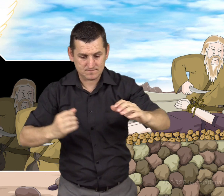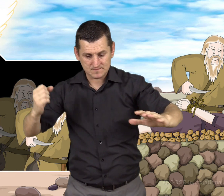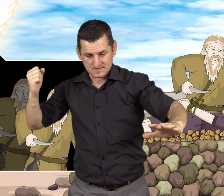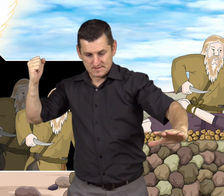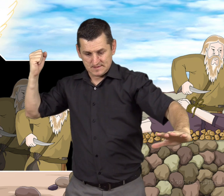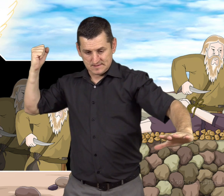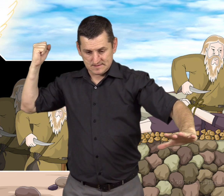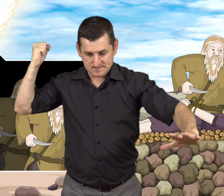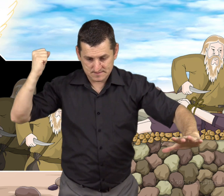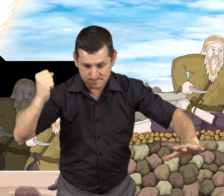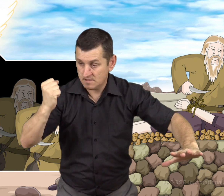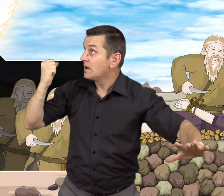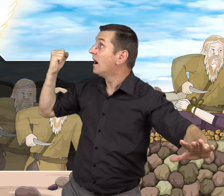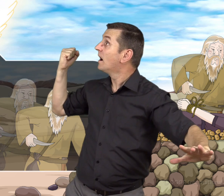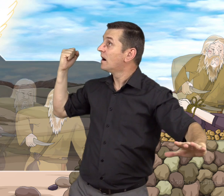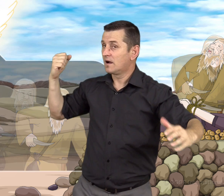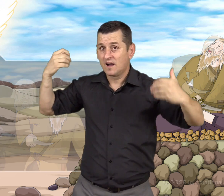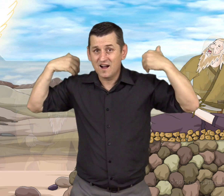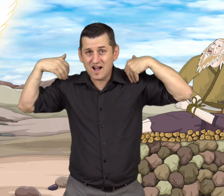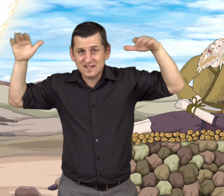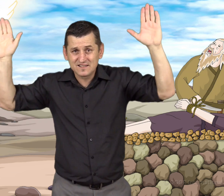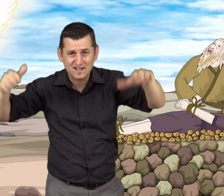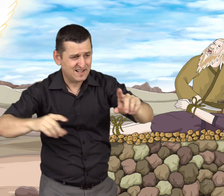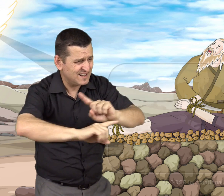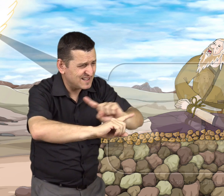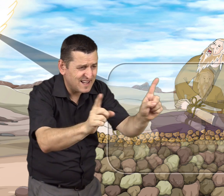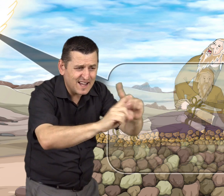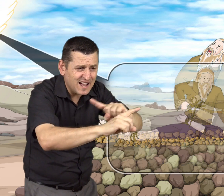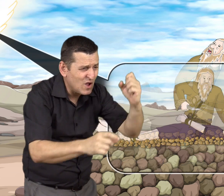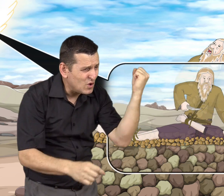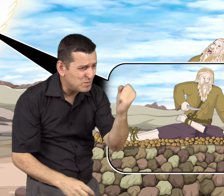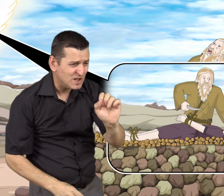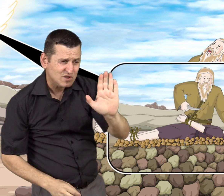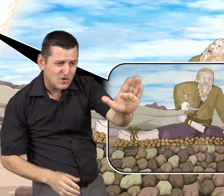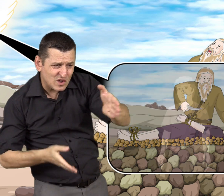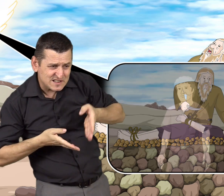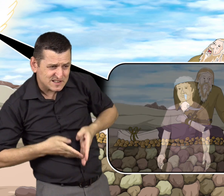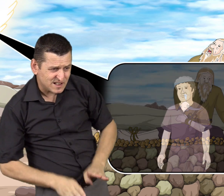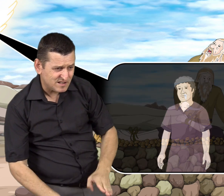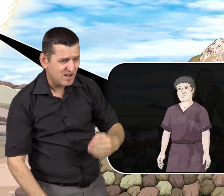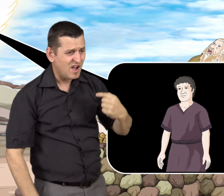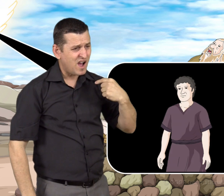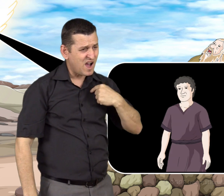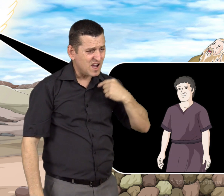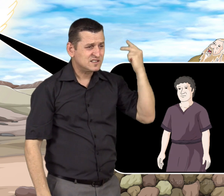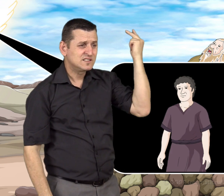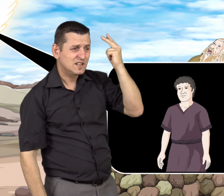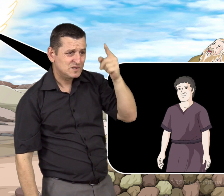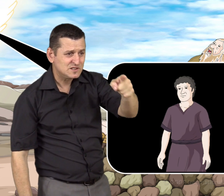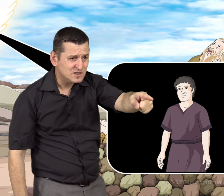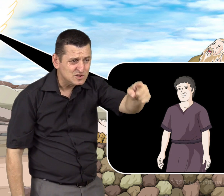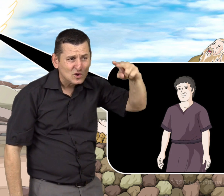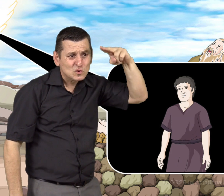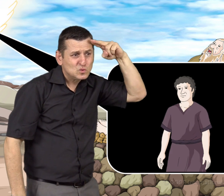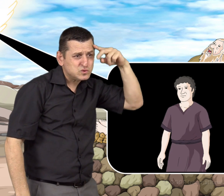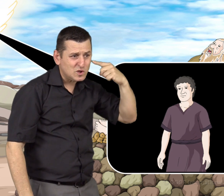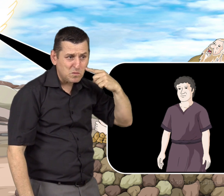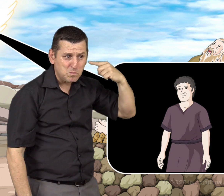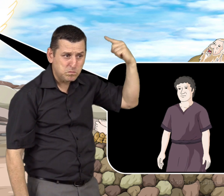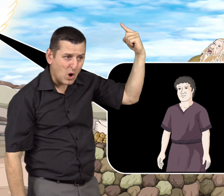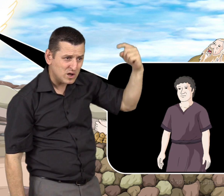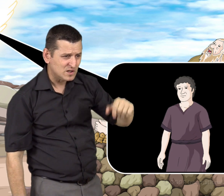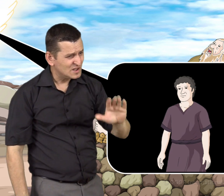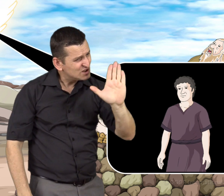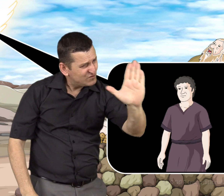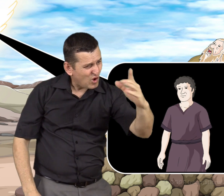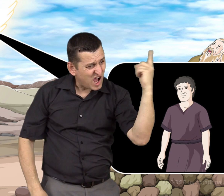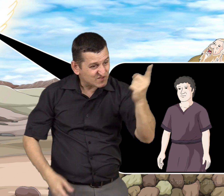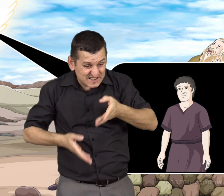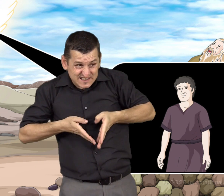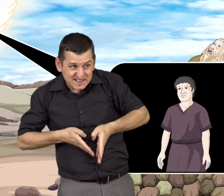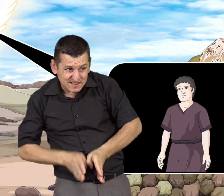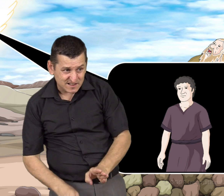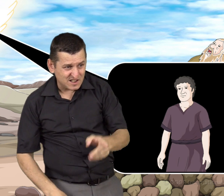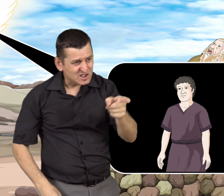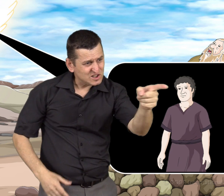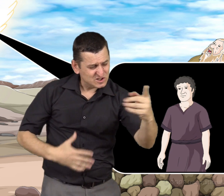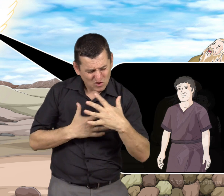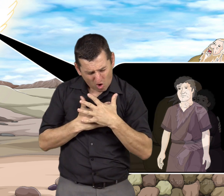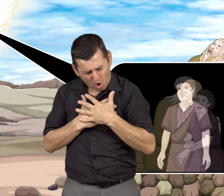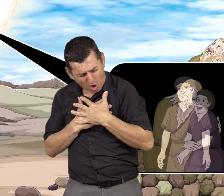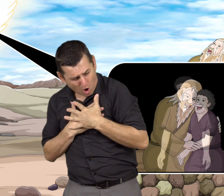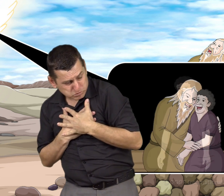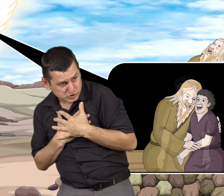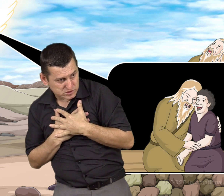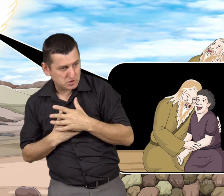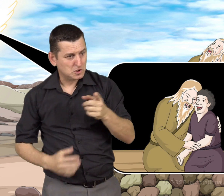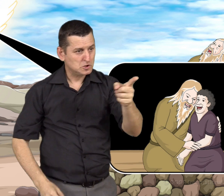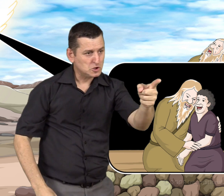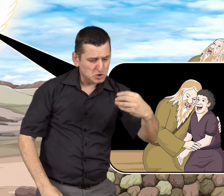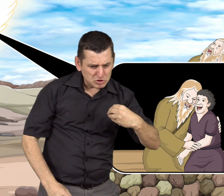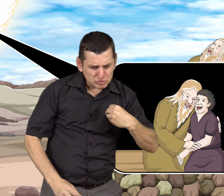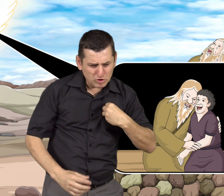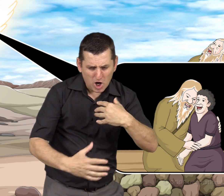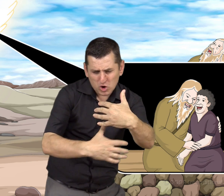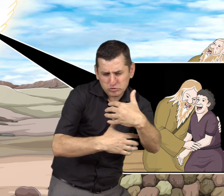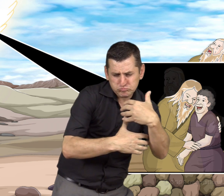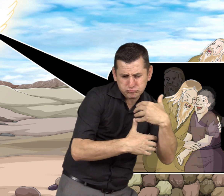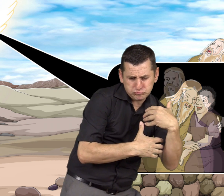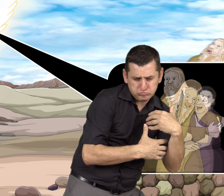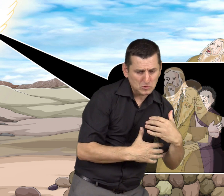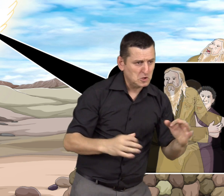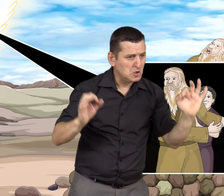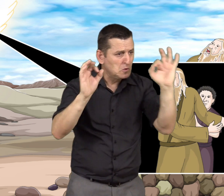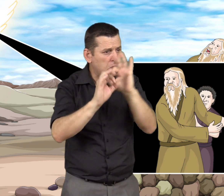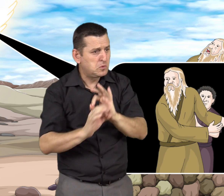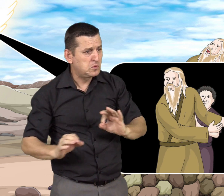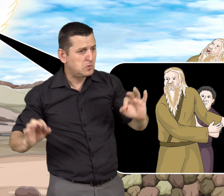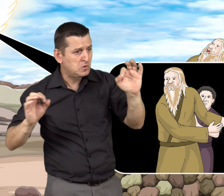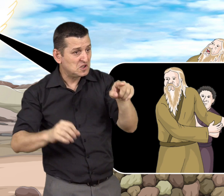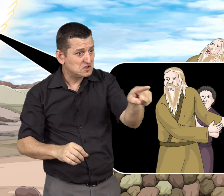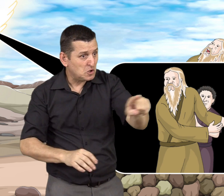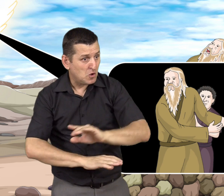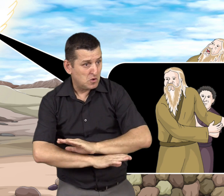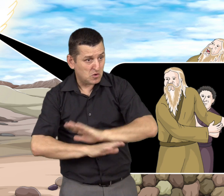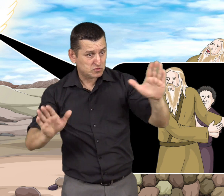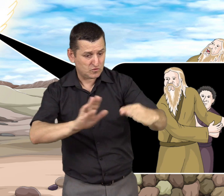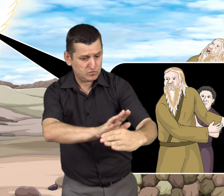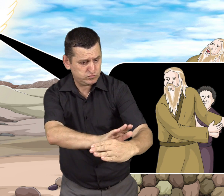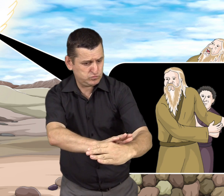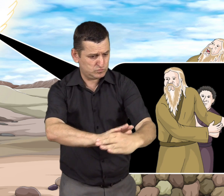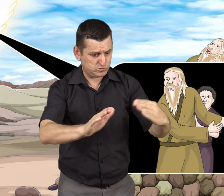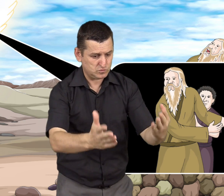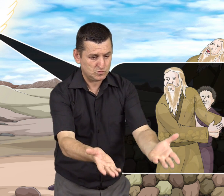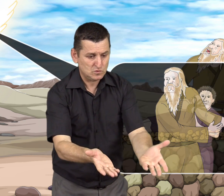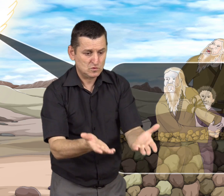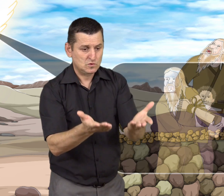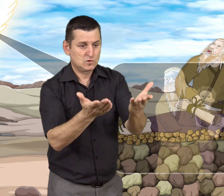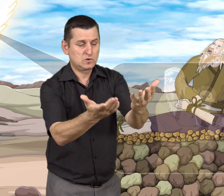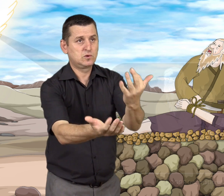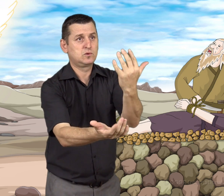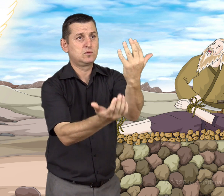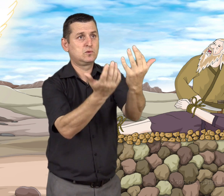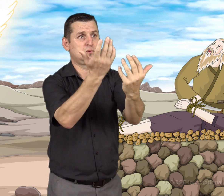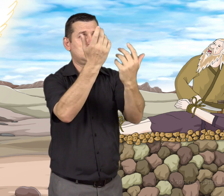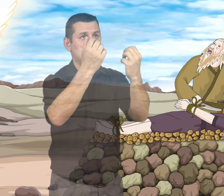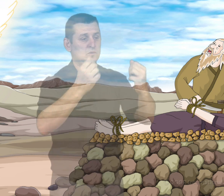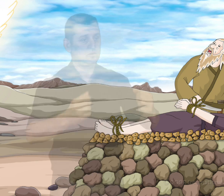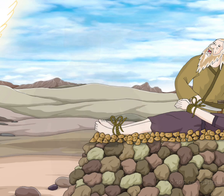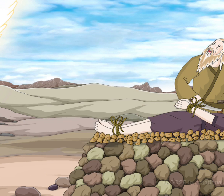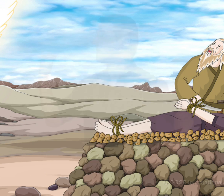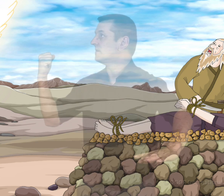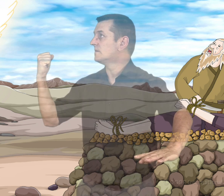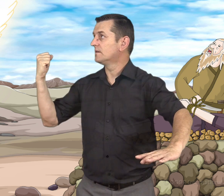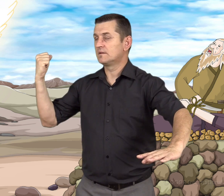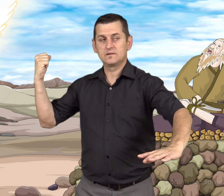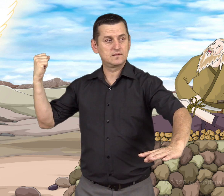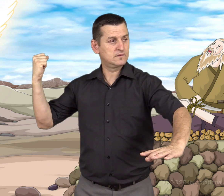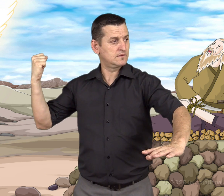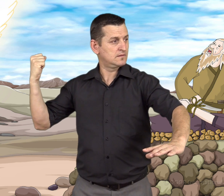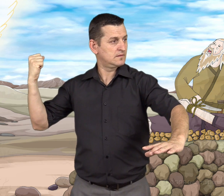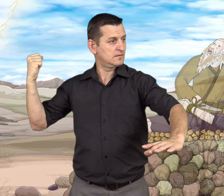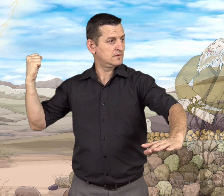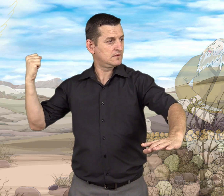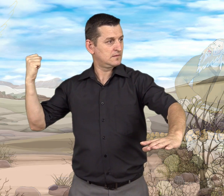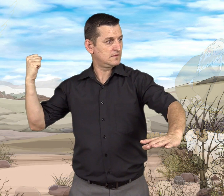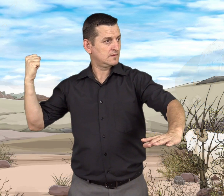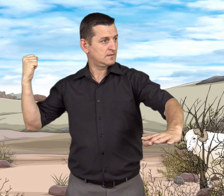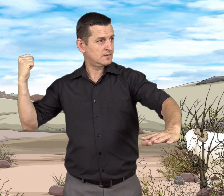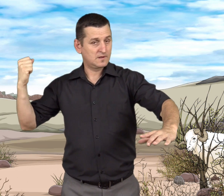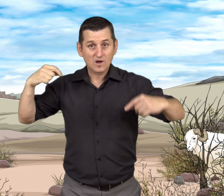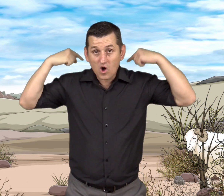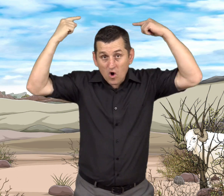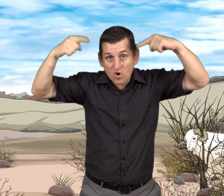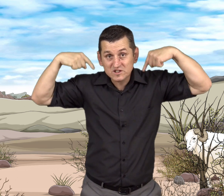“Do not lay a hand on the boy or do anything to him,” said the angel, “for now I know that you fear God, since you have not withheld your only son from me.”